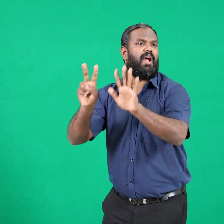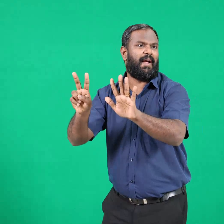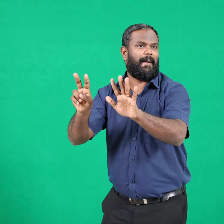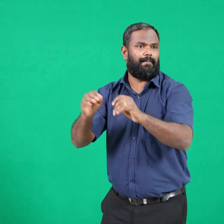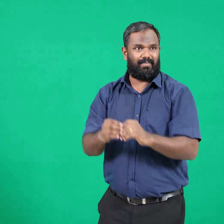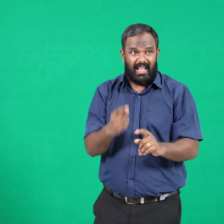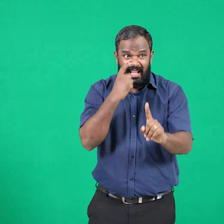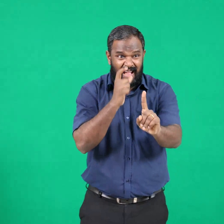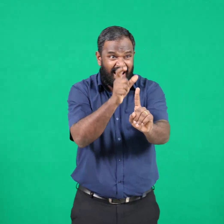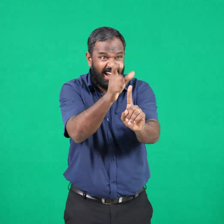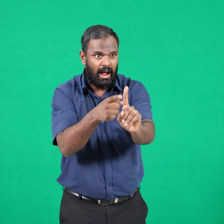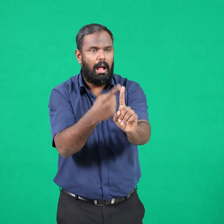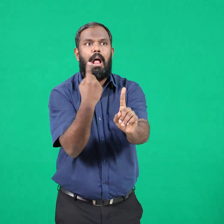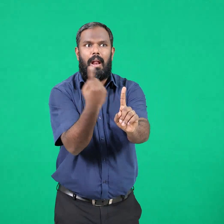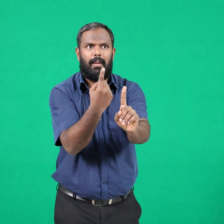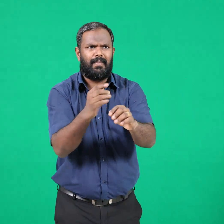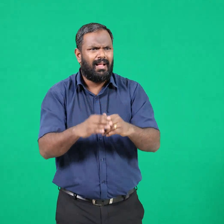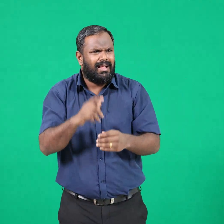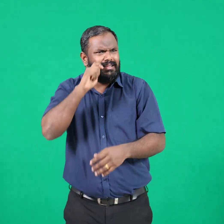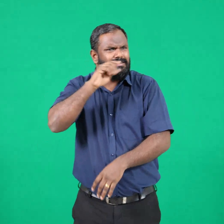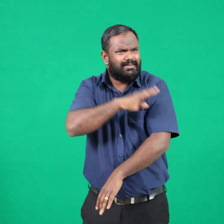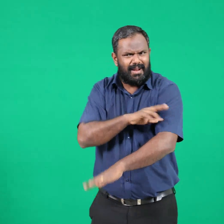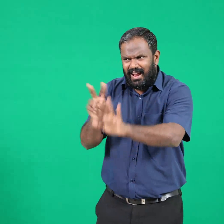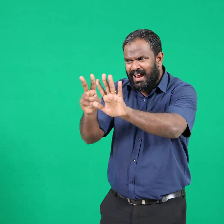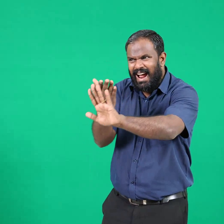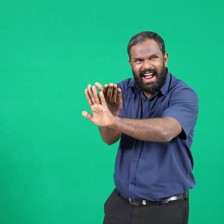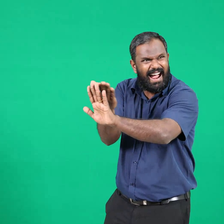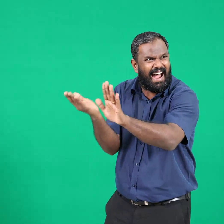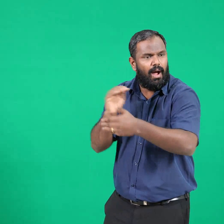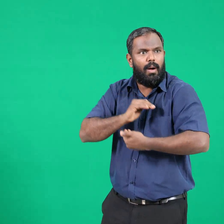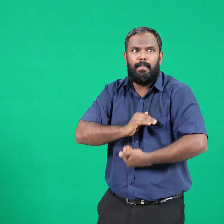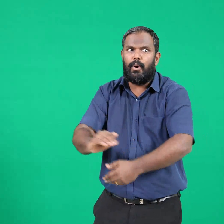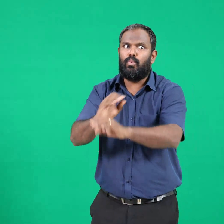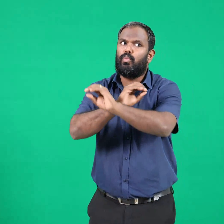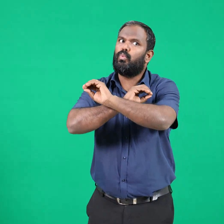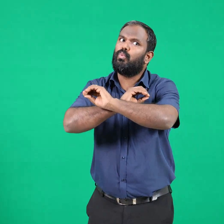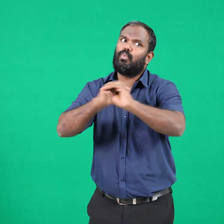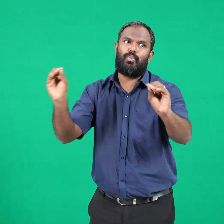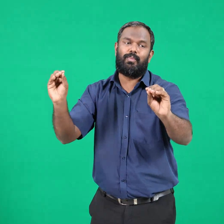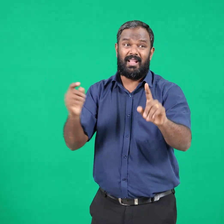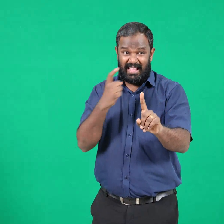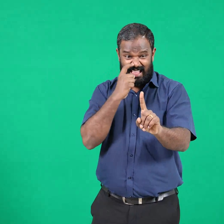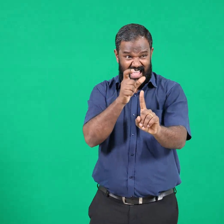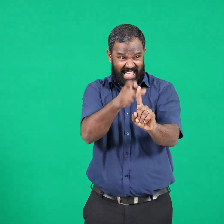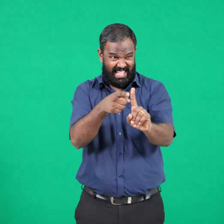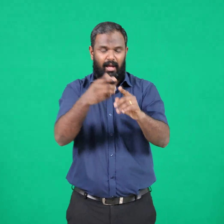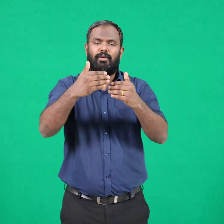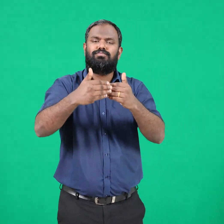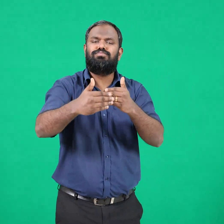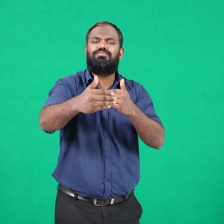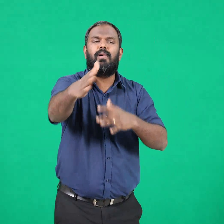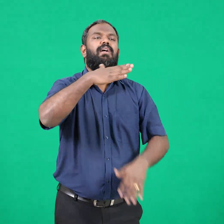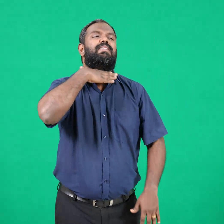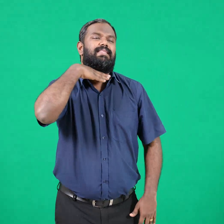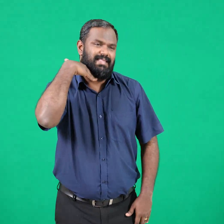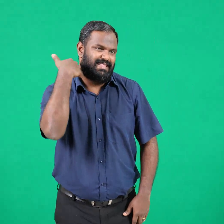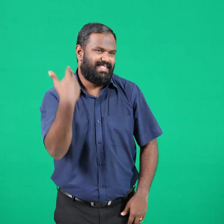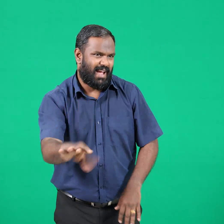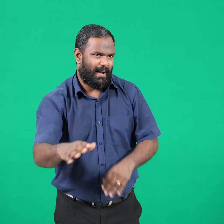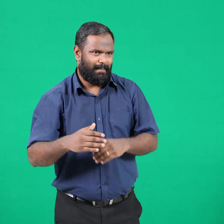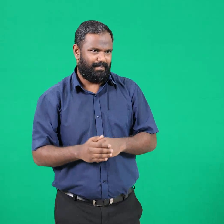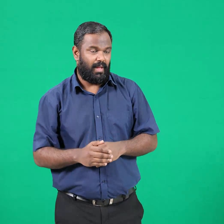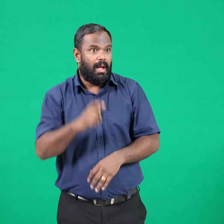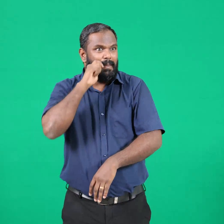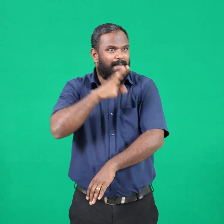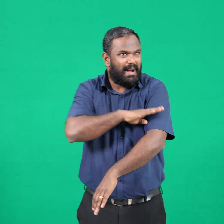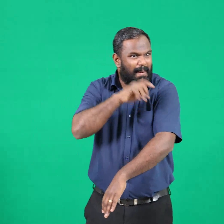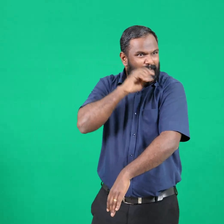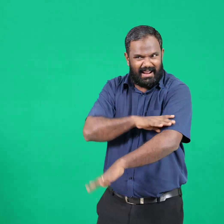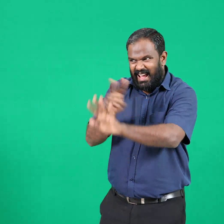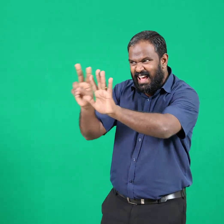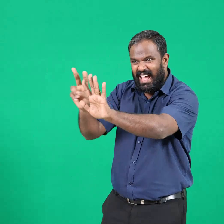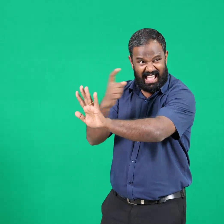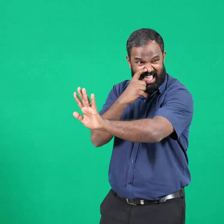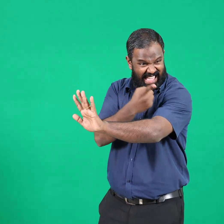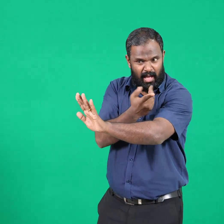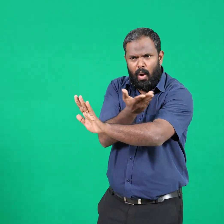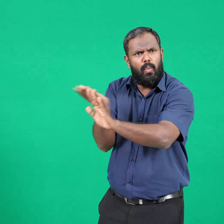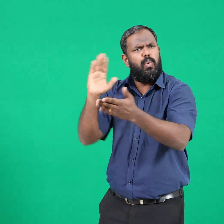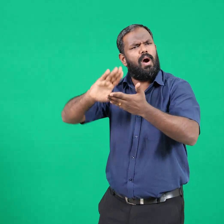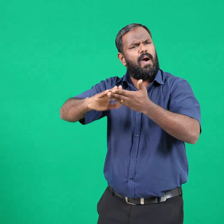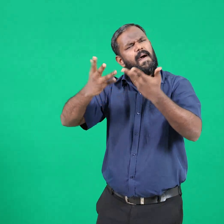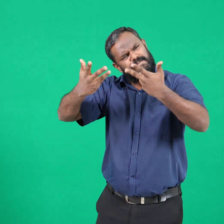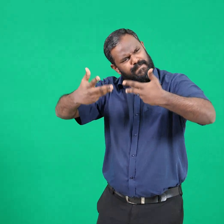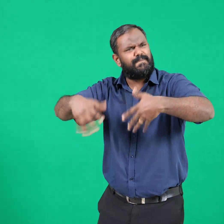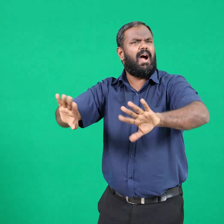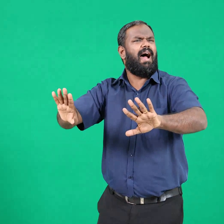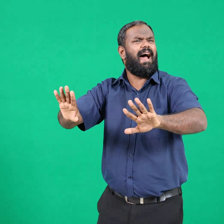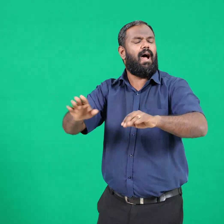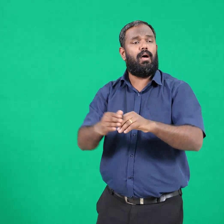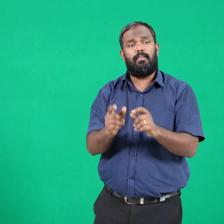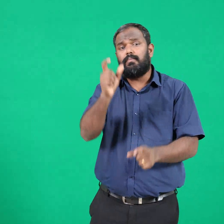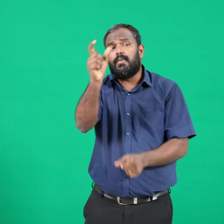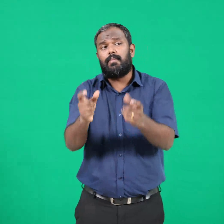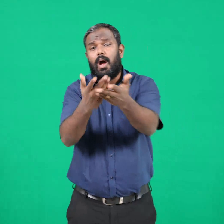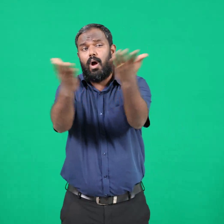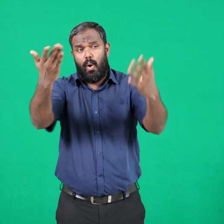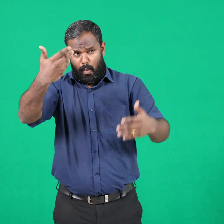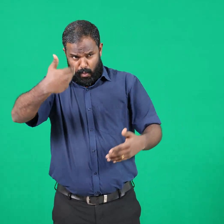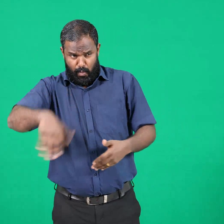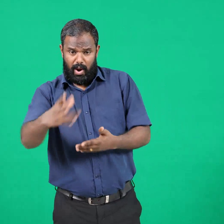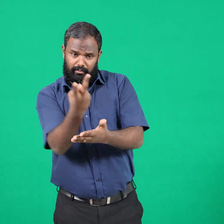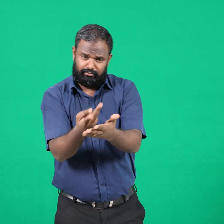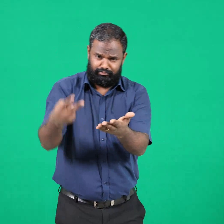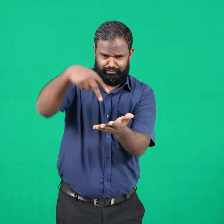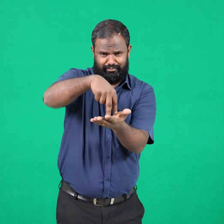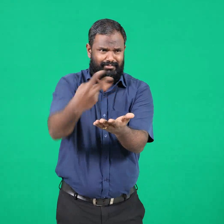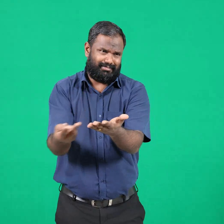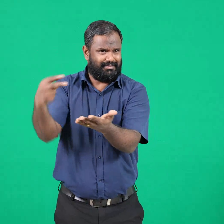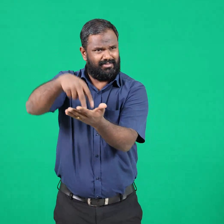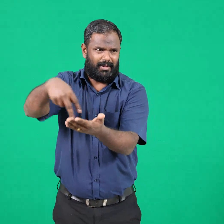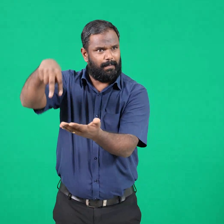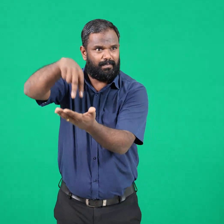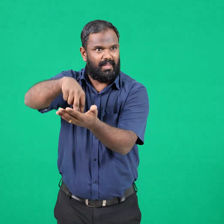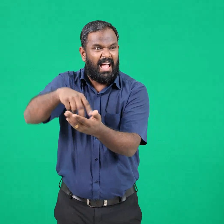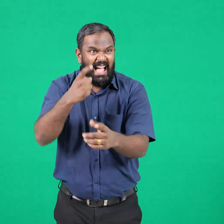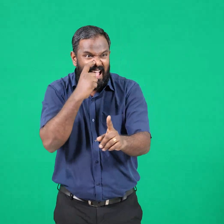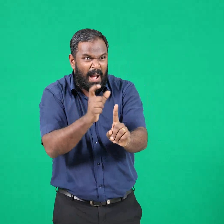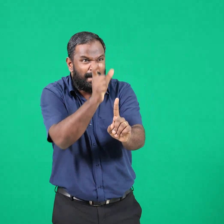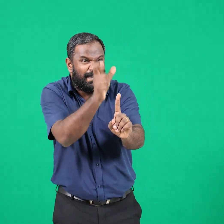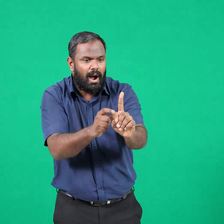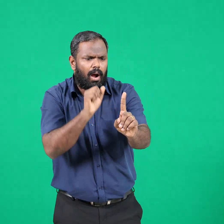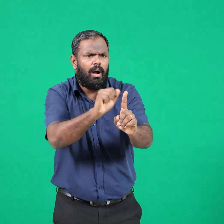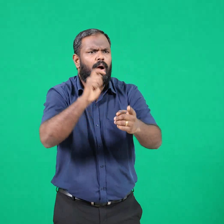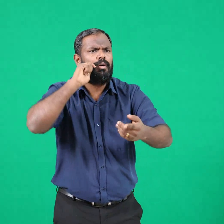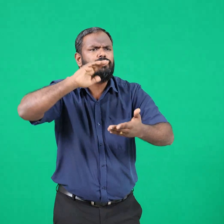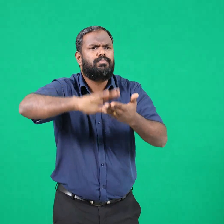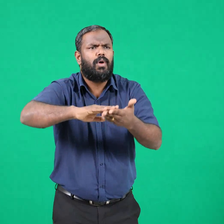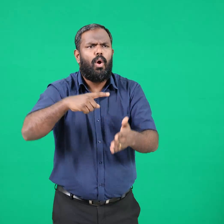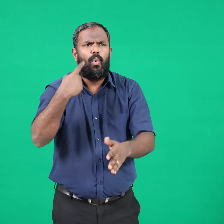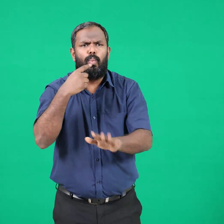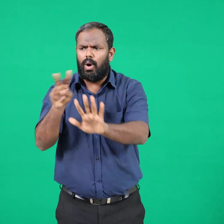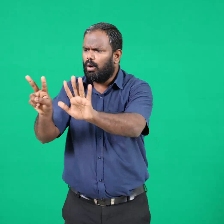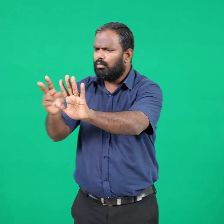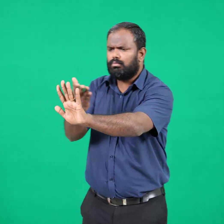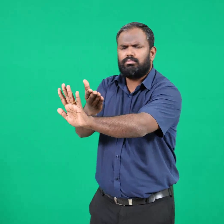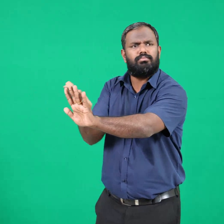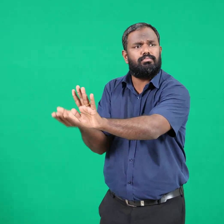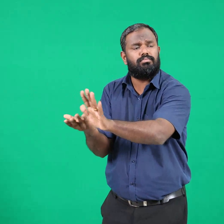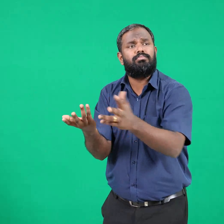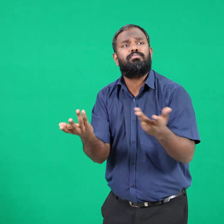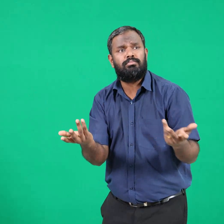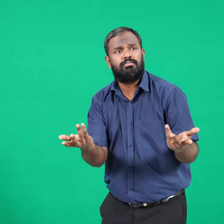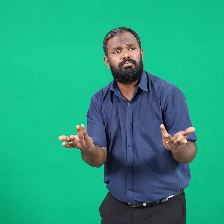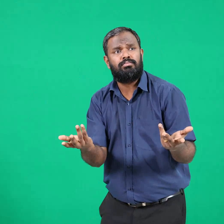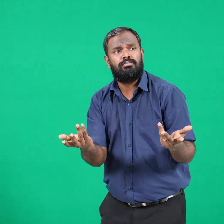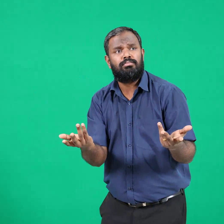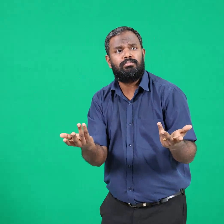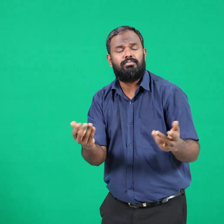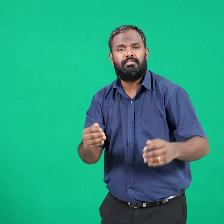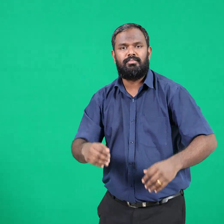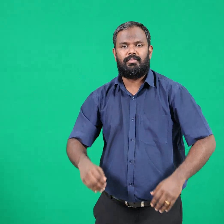And last of all, the woman died. So then, in the resurrection, whose wife will she be?